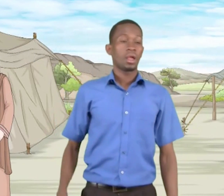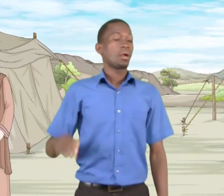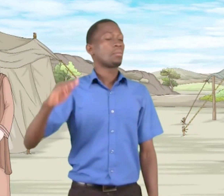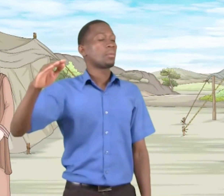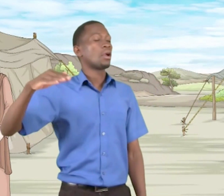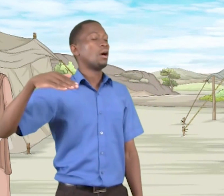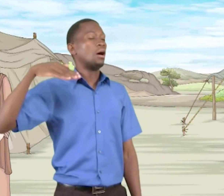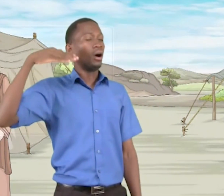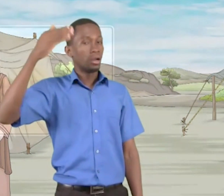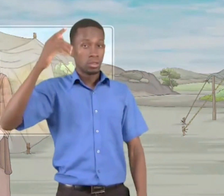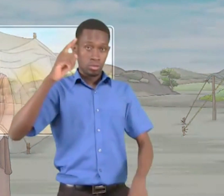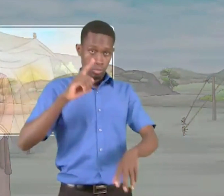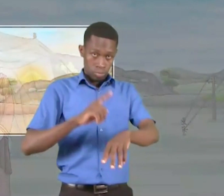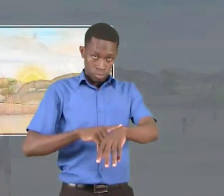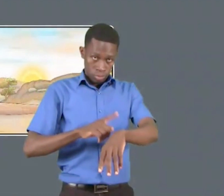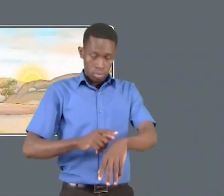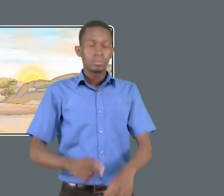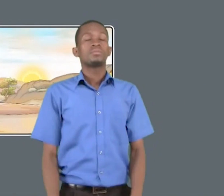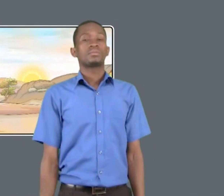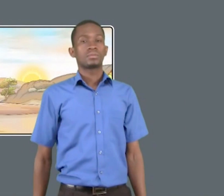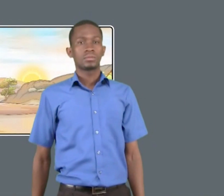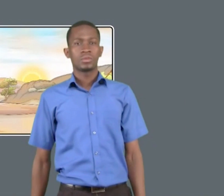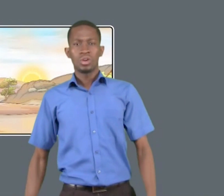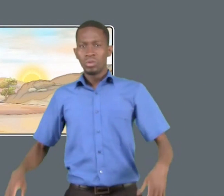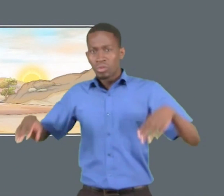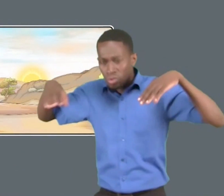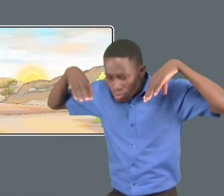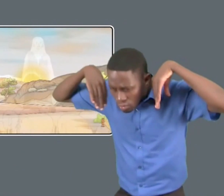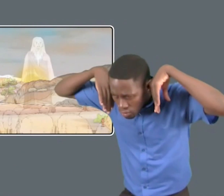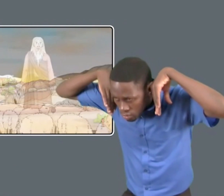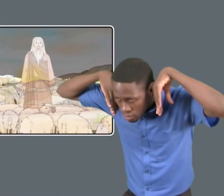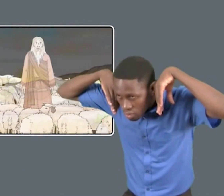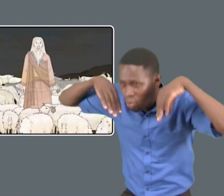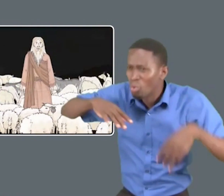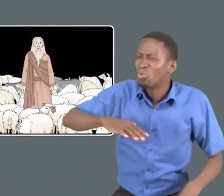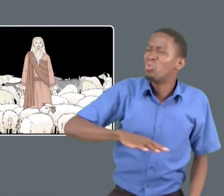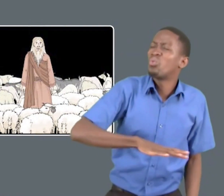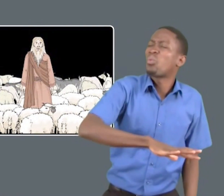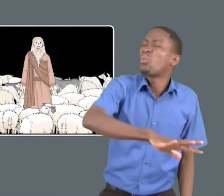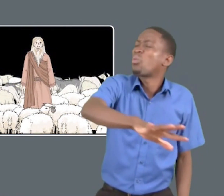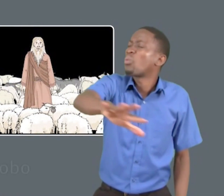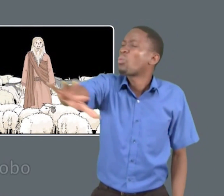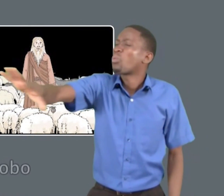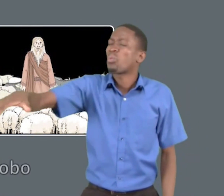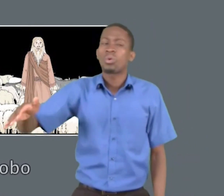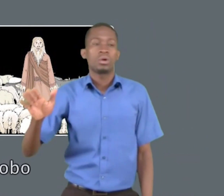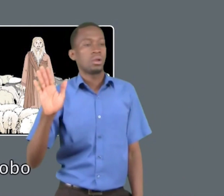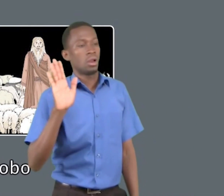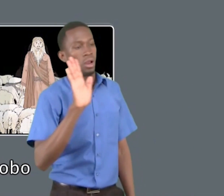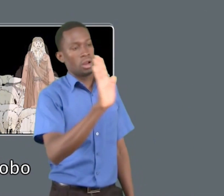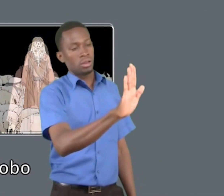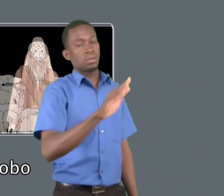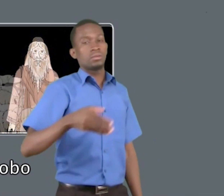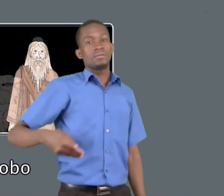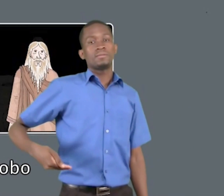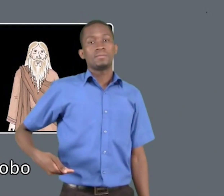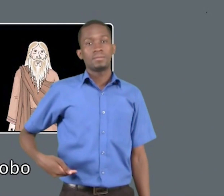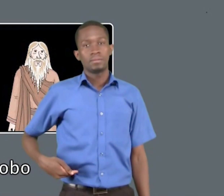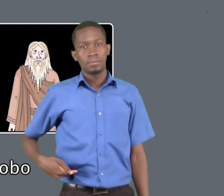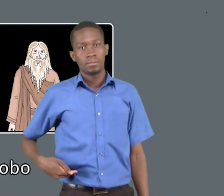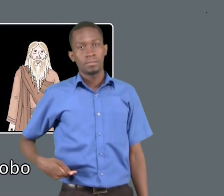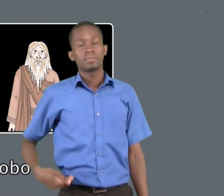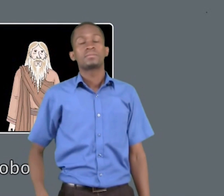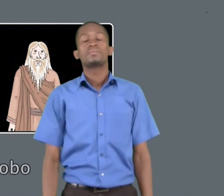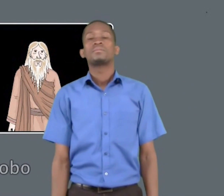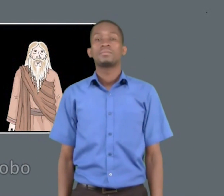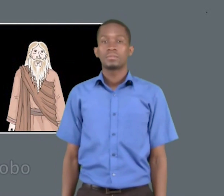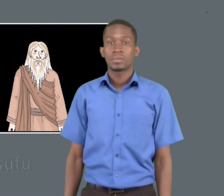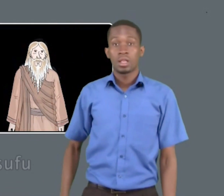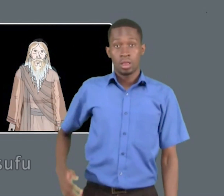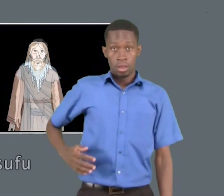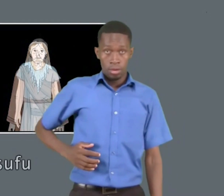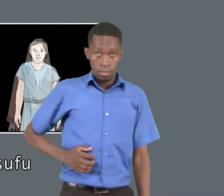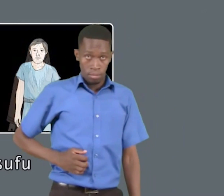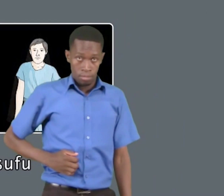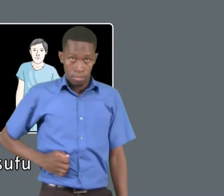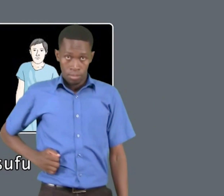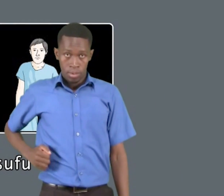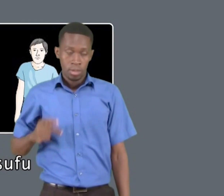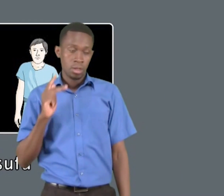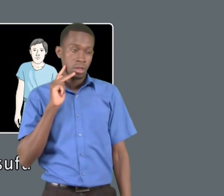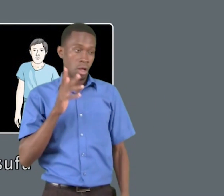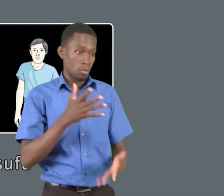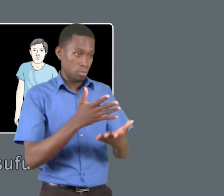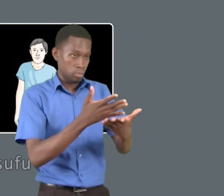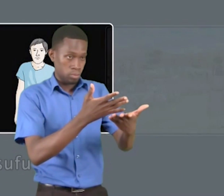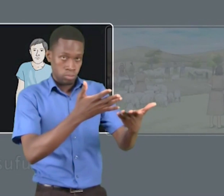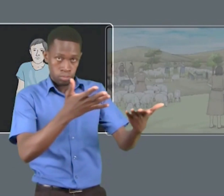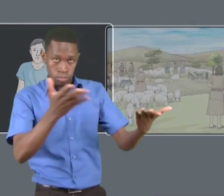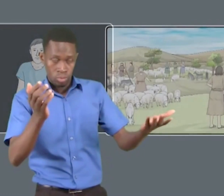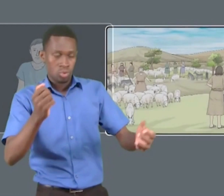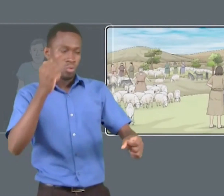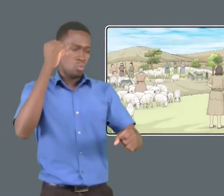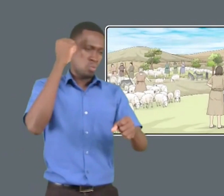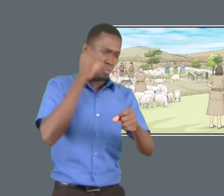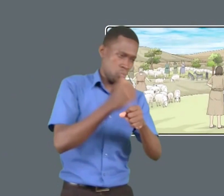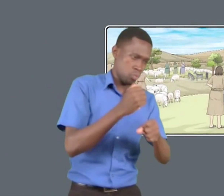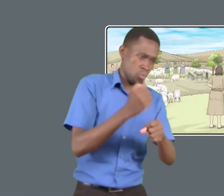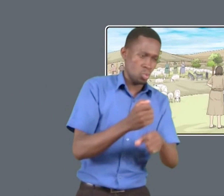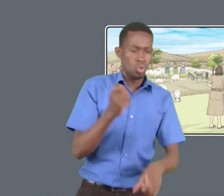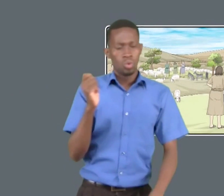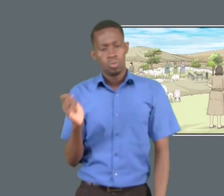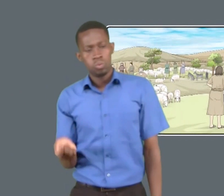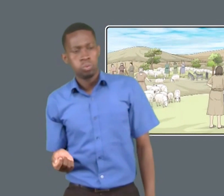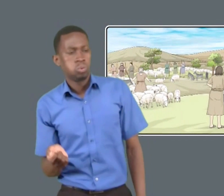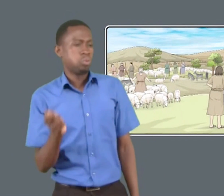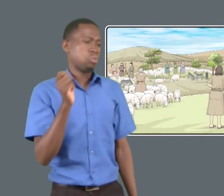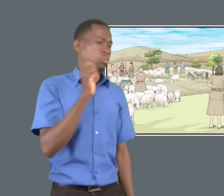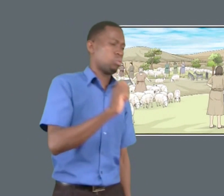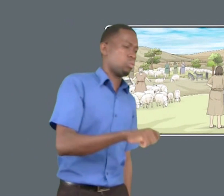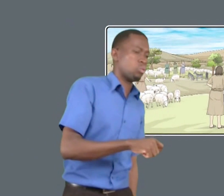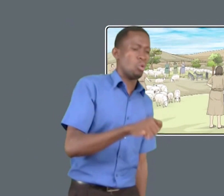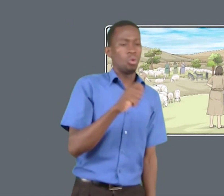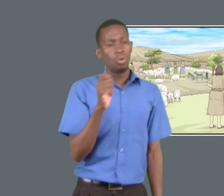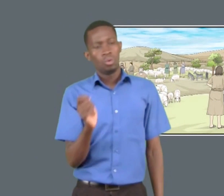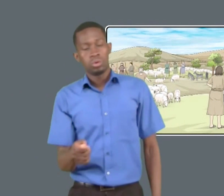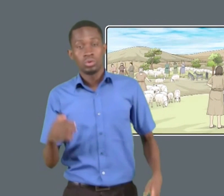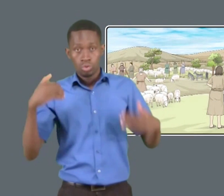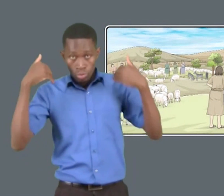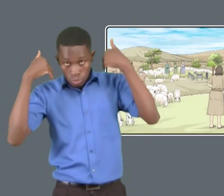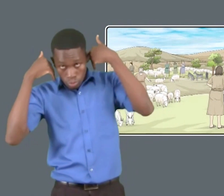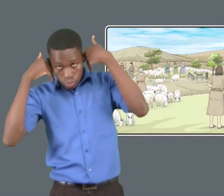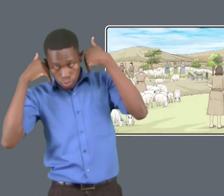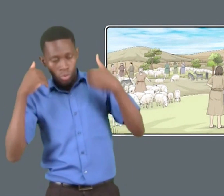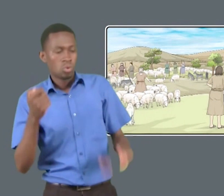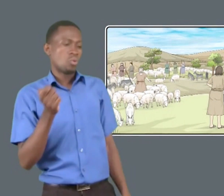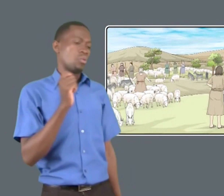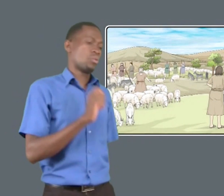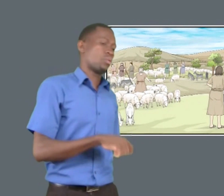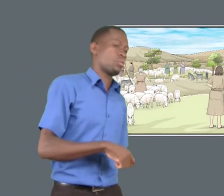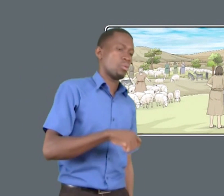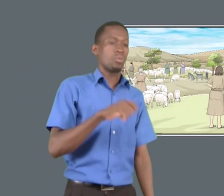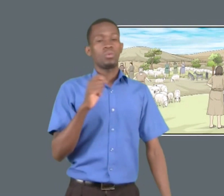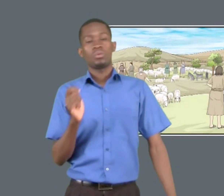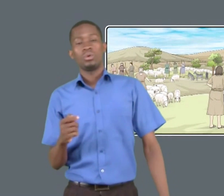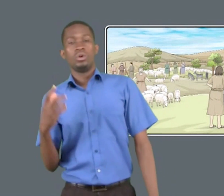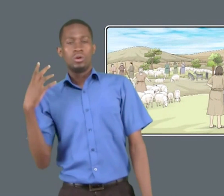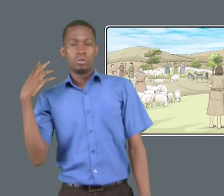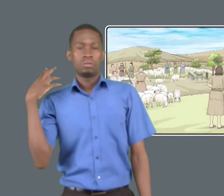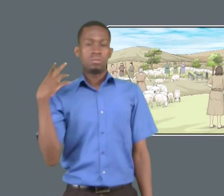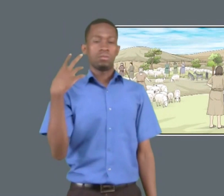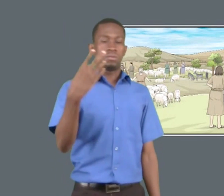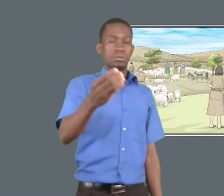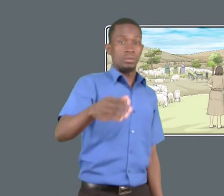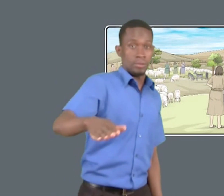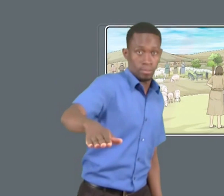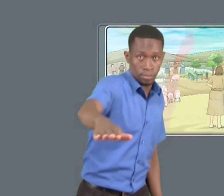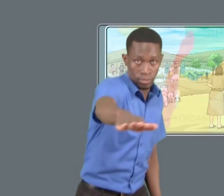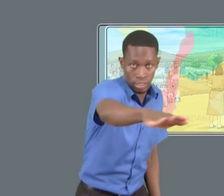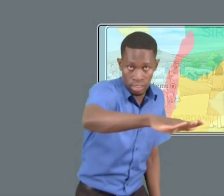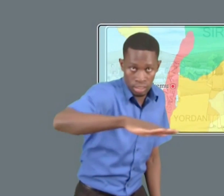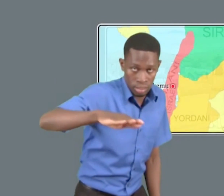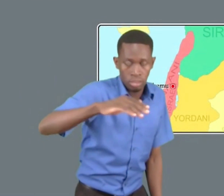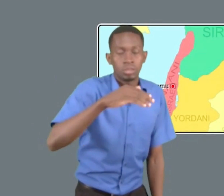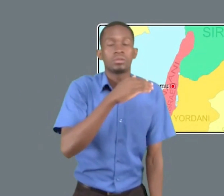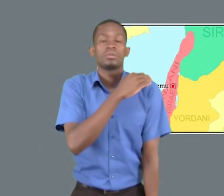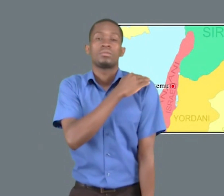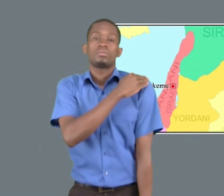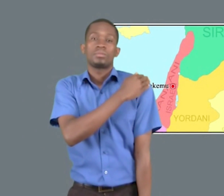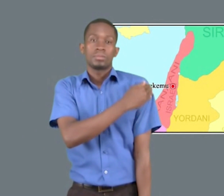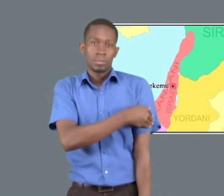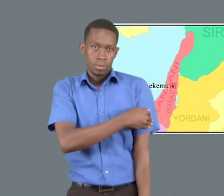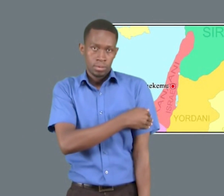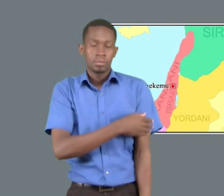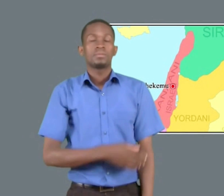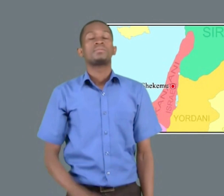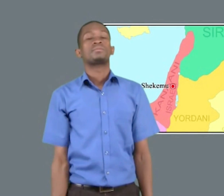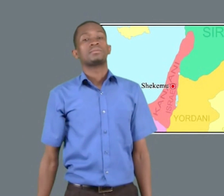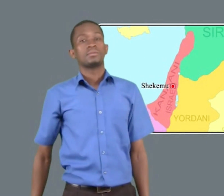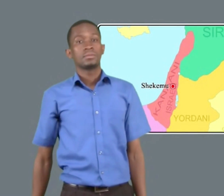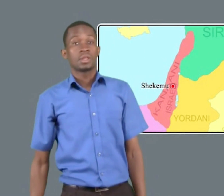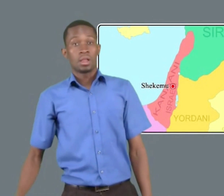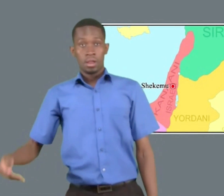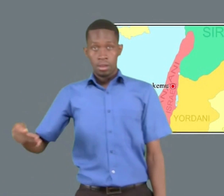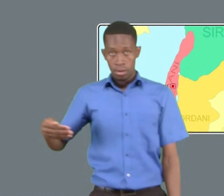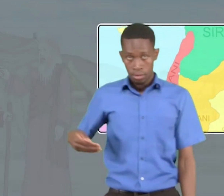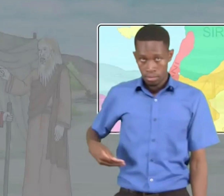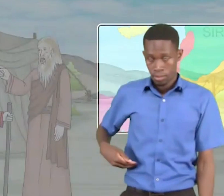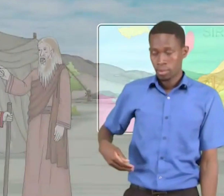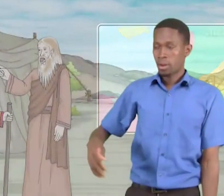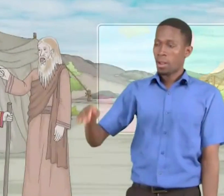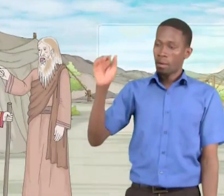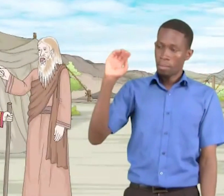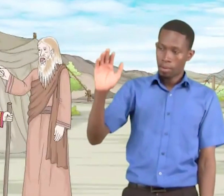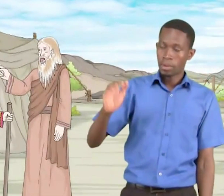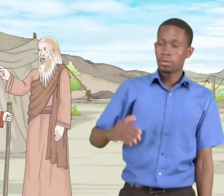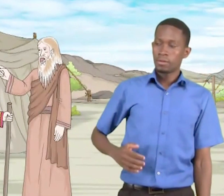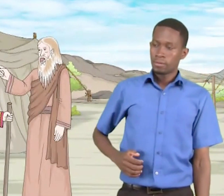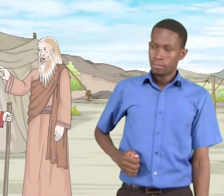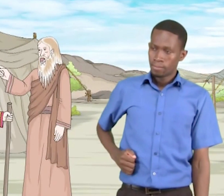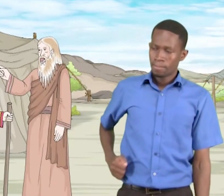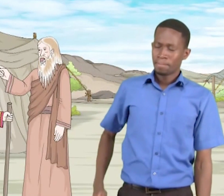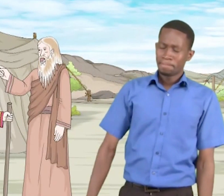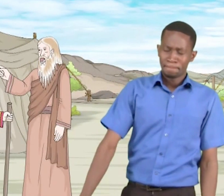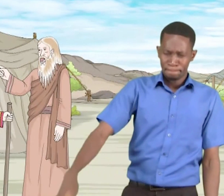Some time later, Joseph’s brothers had gone to pasture their father’s flocks near Shechem.